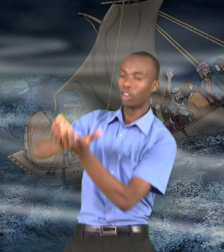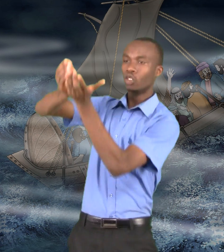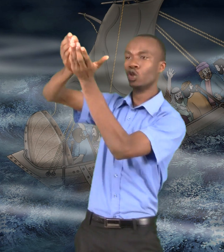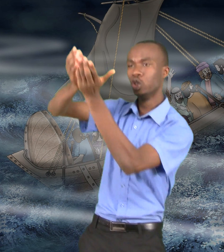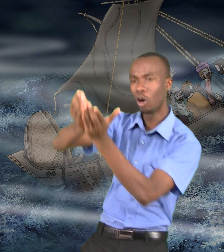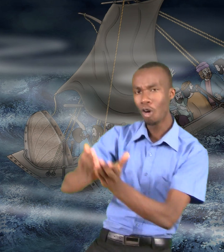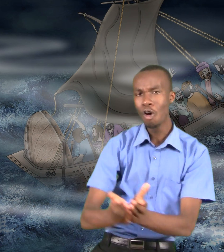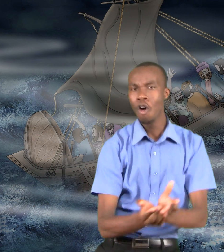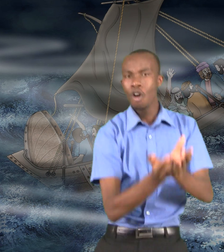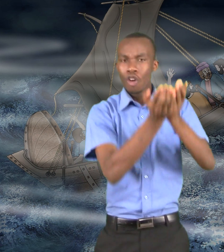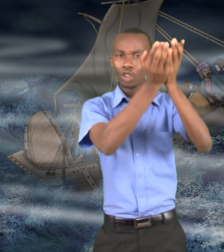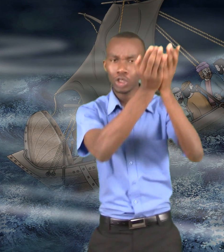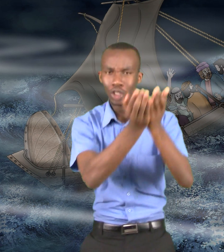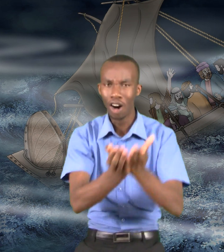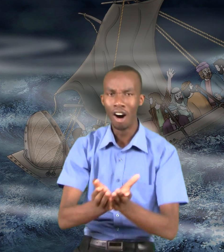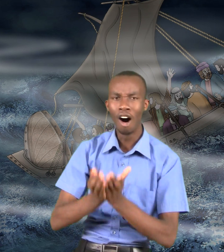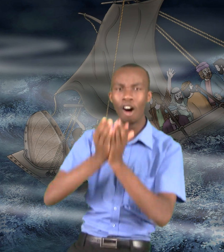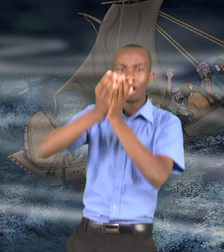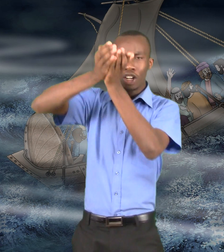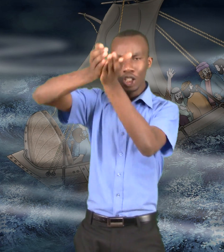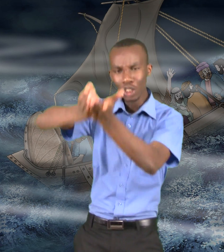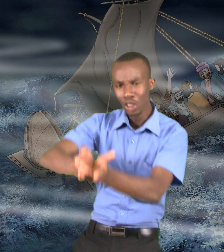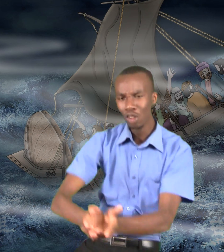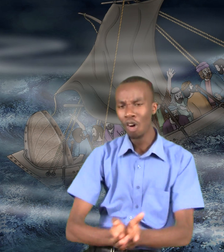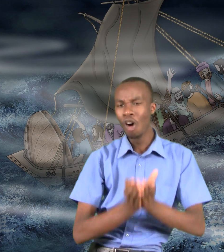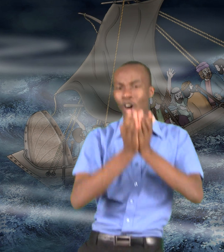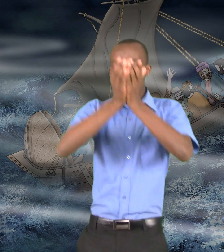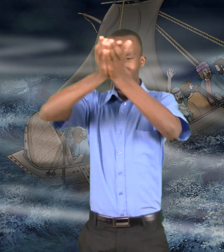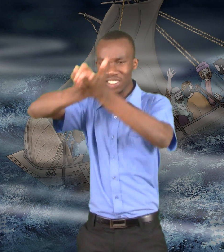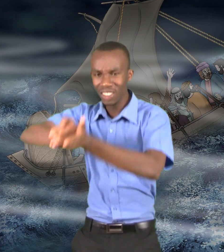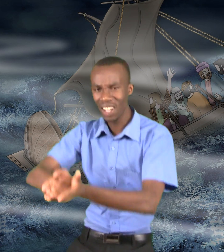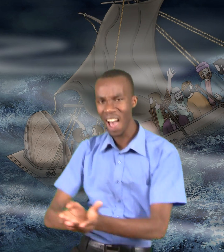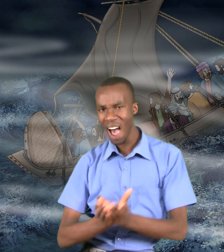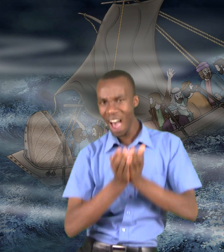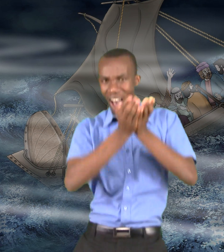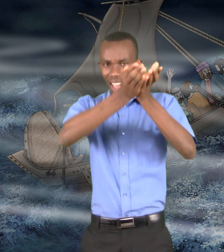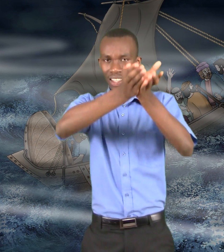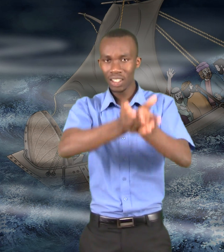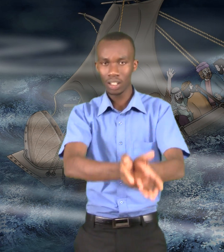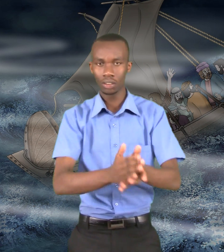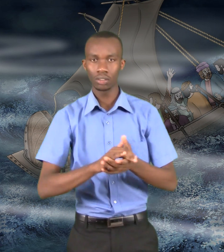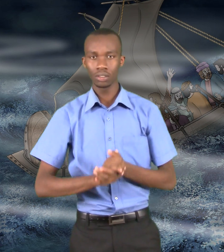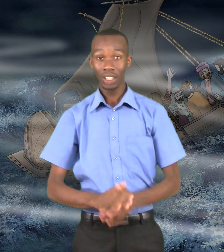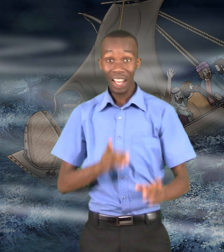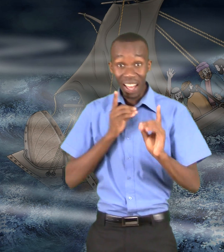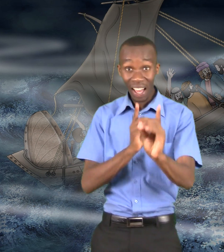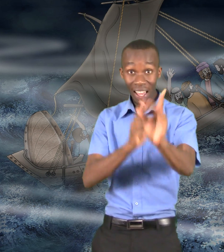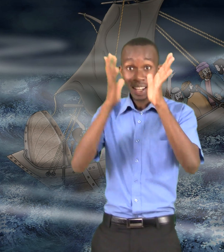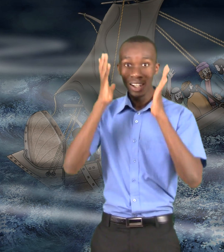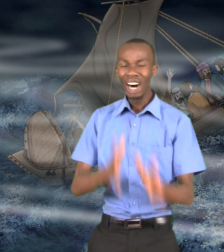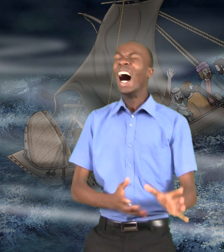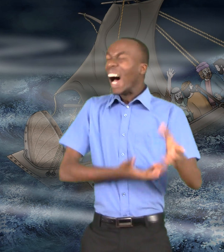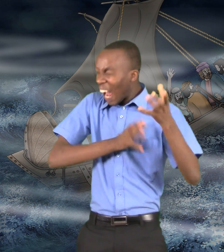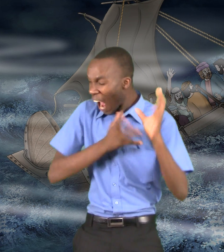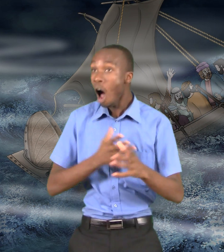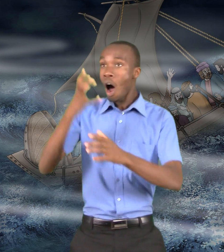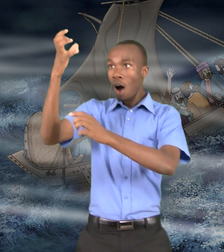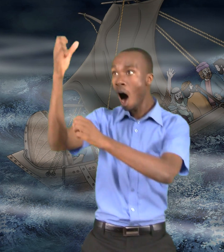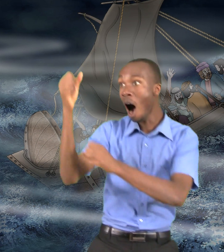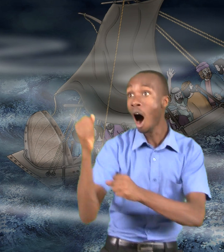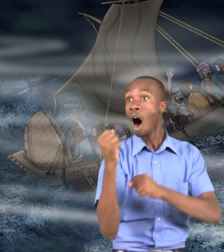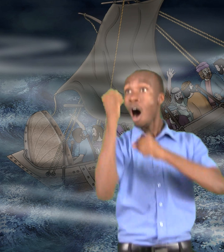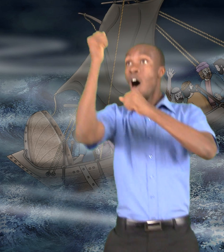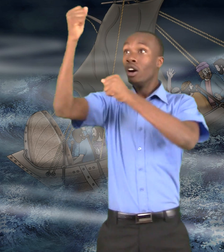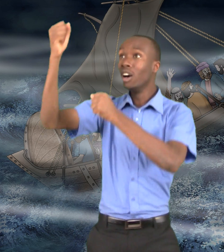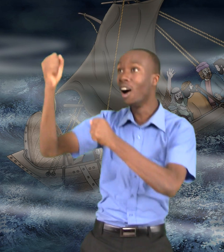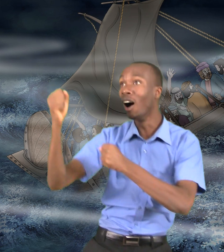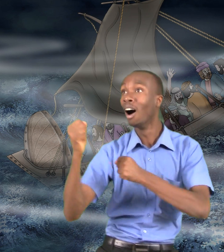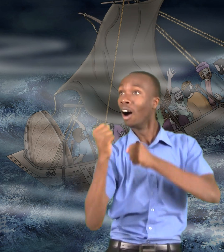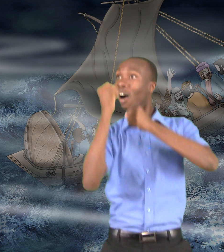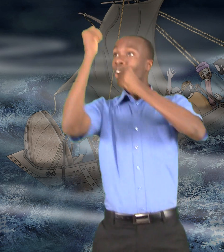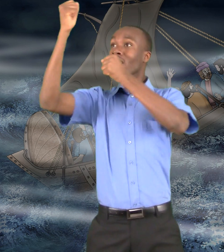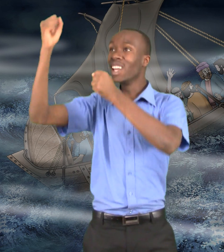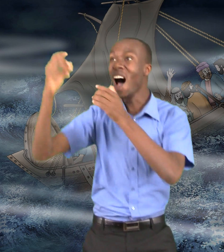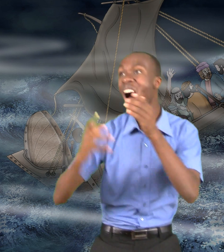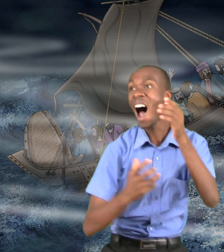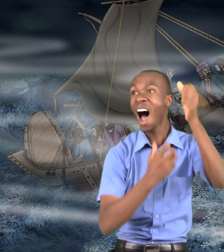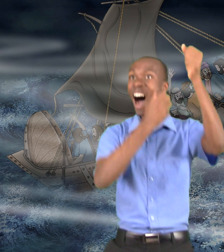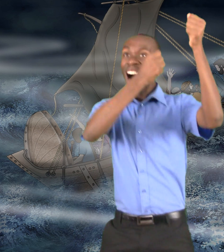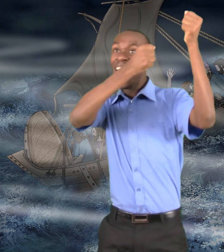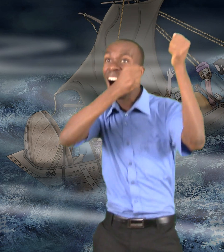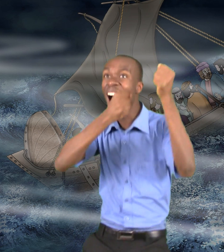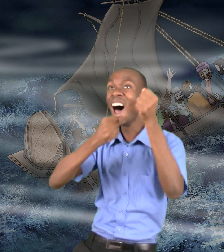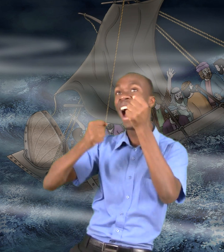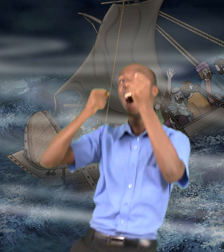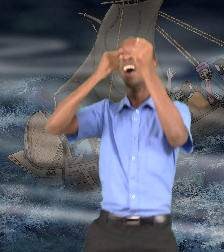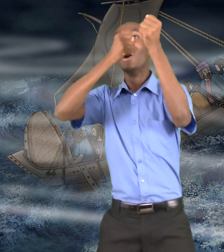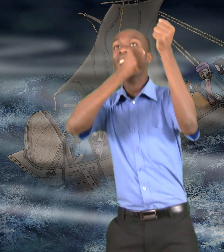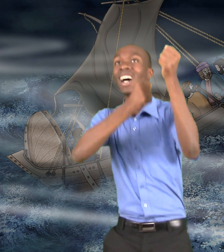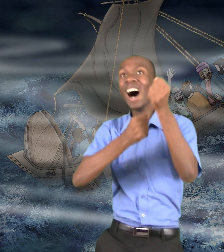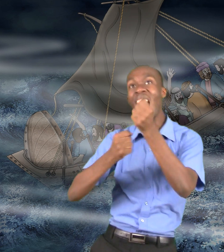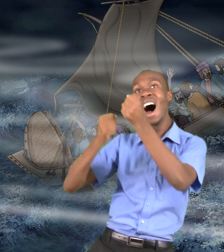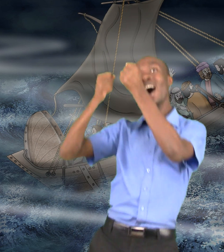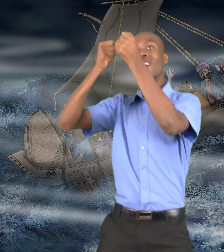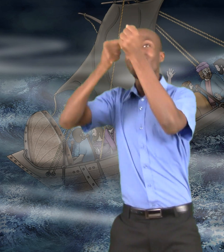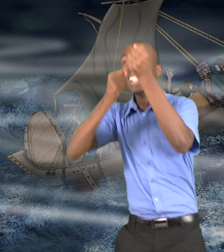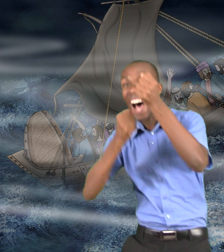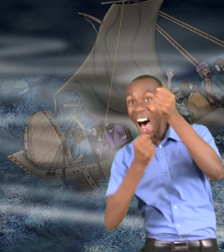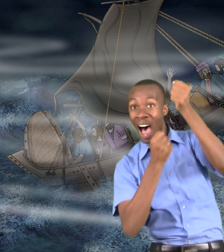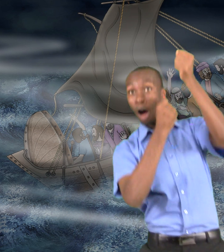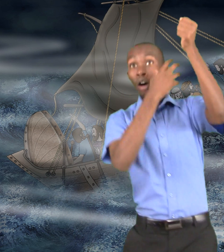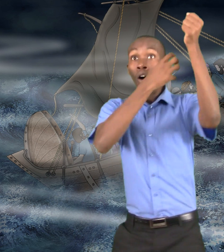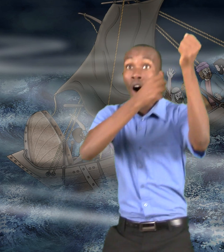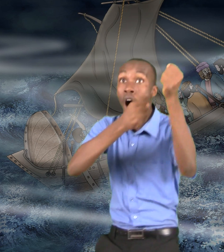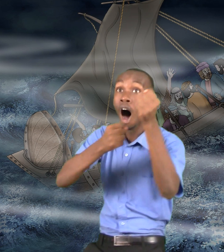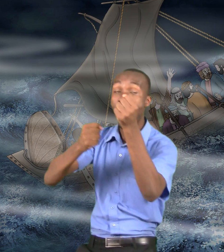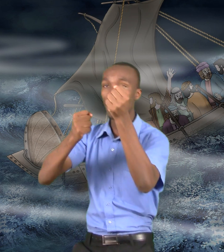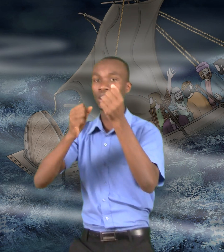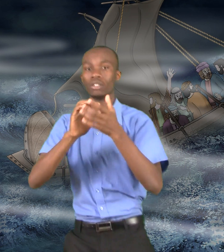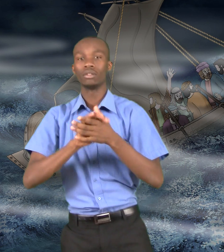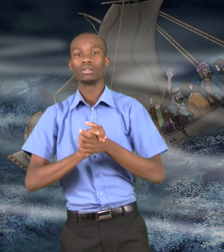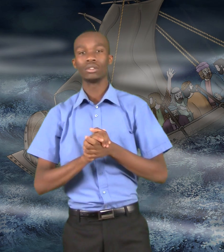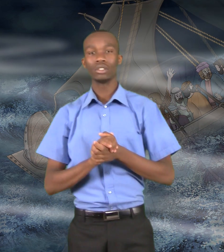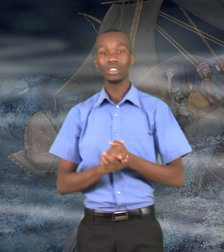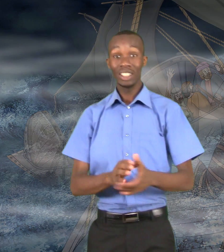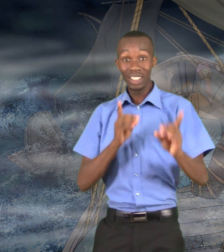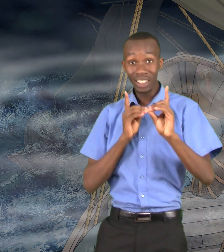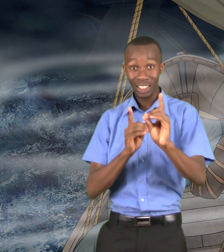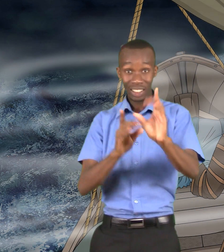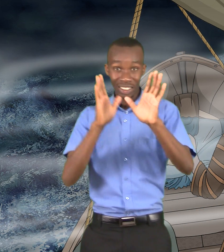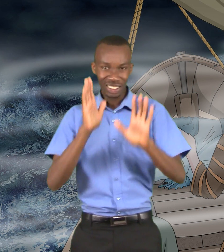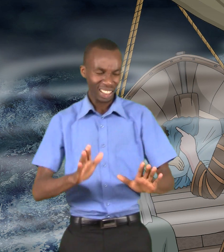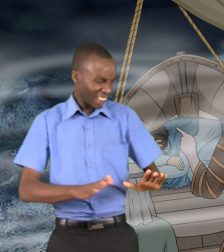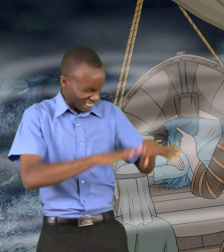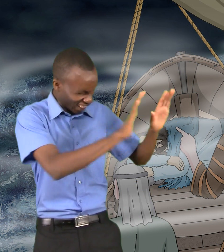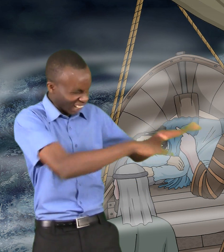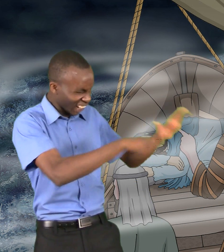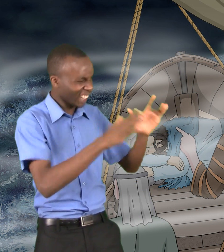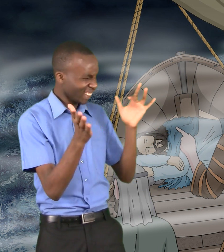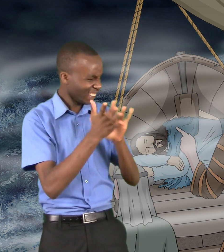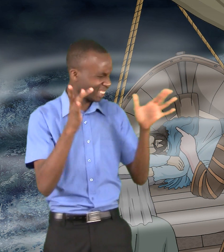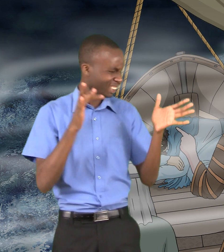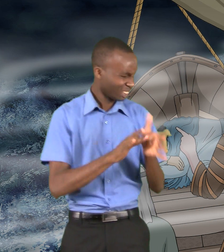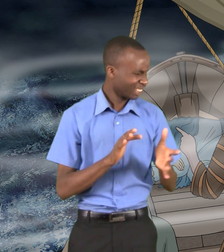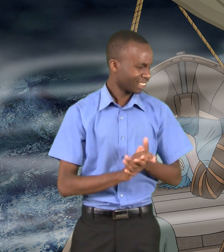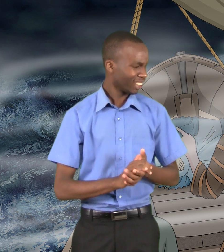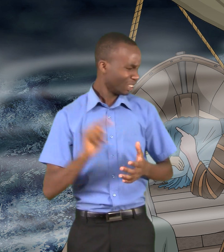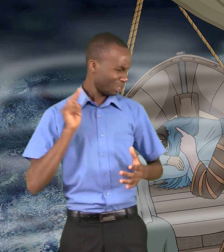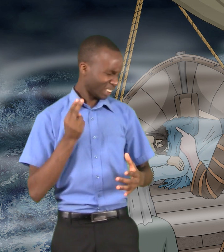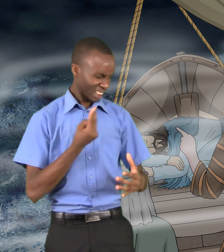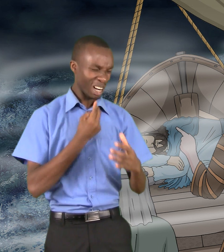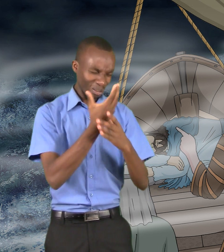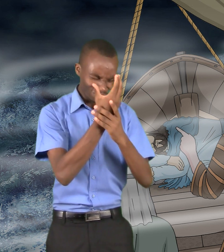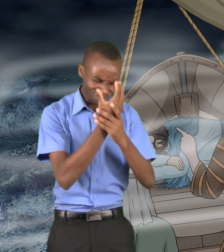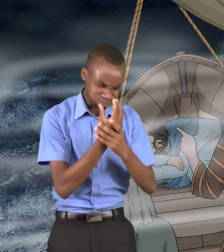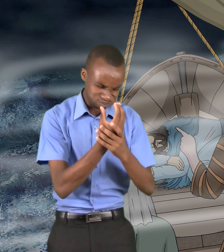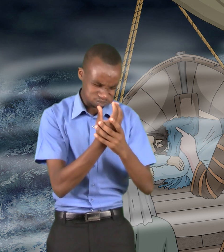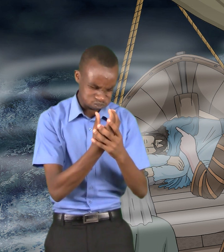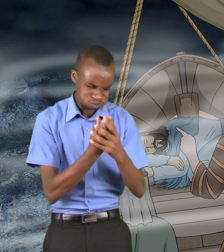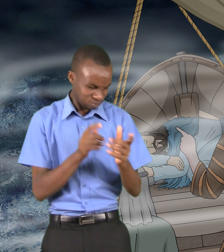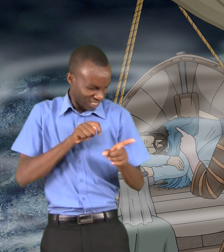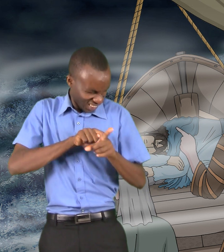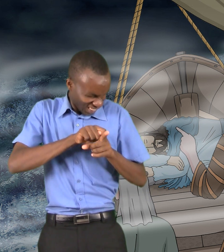But Jesus was in the stern, sleeping on the cushion.